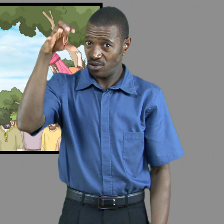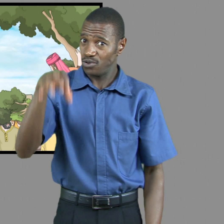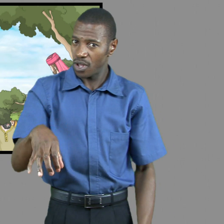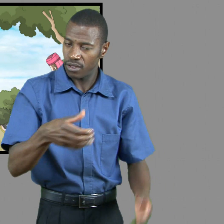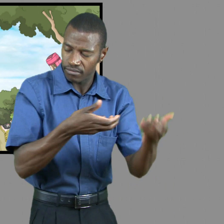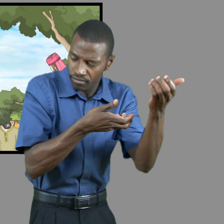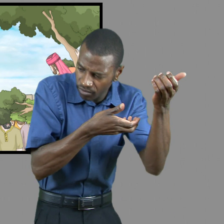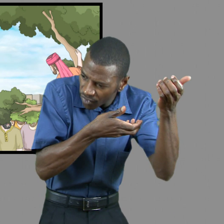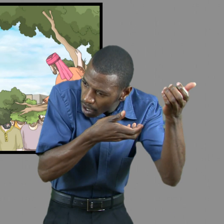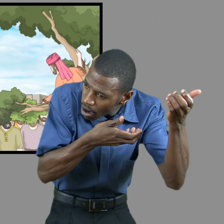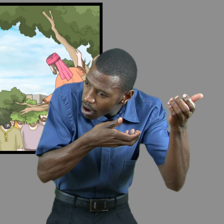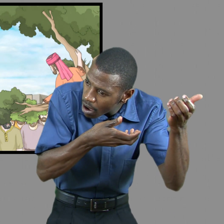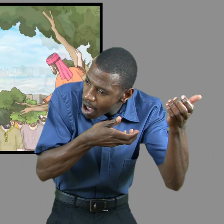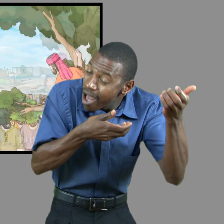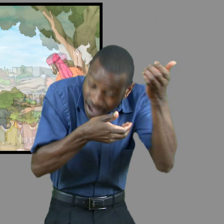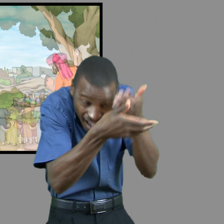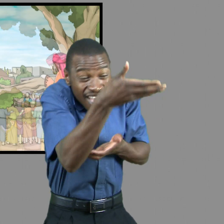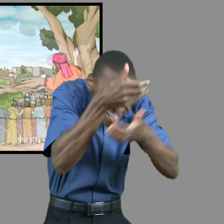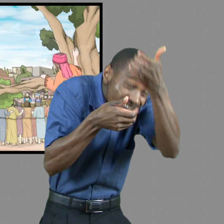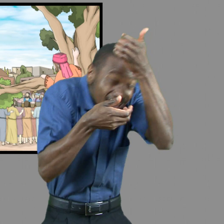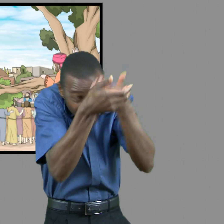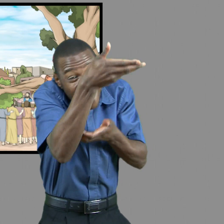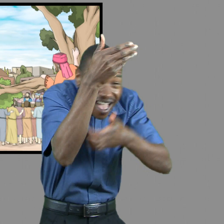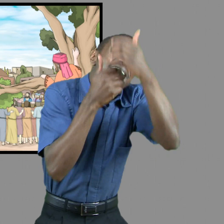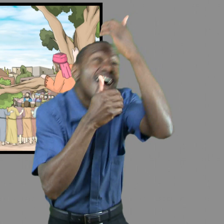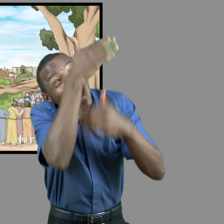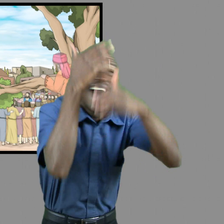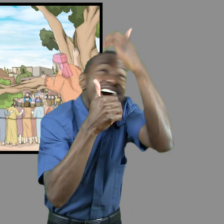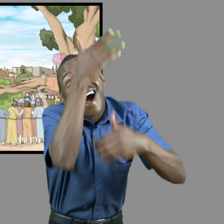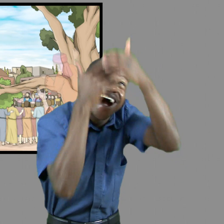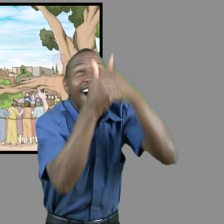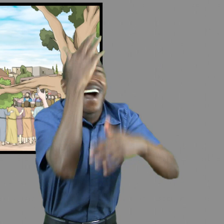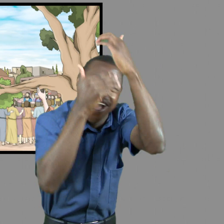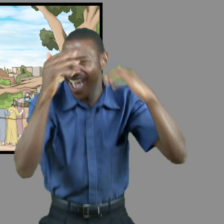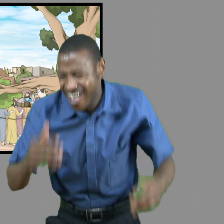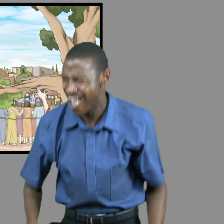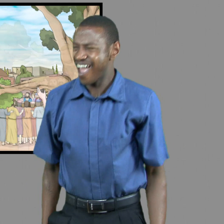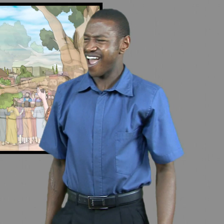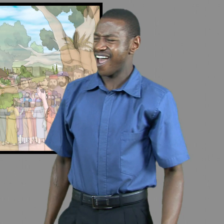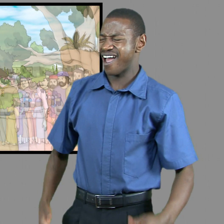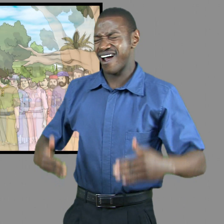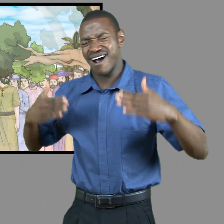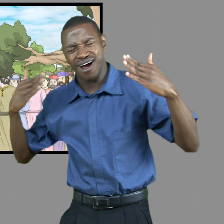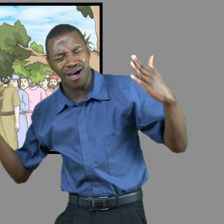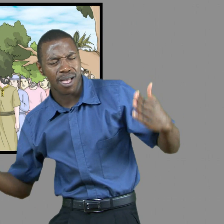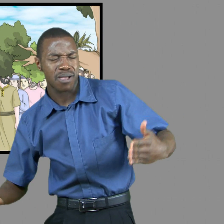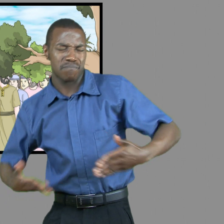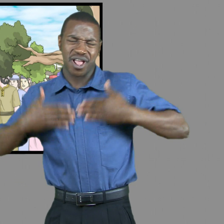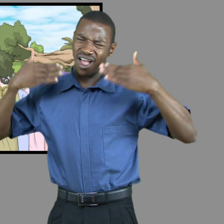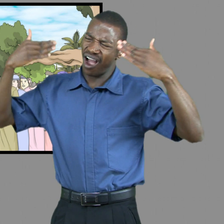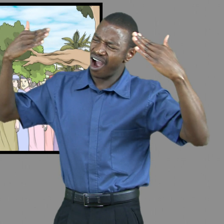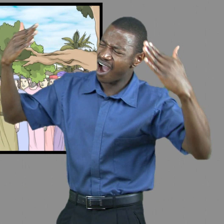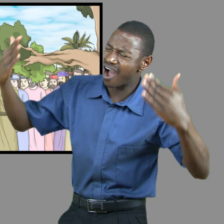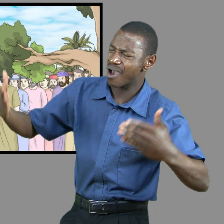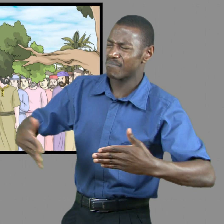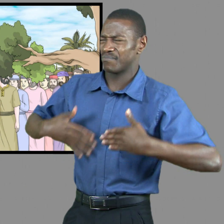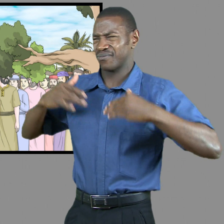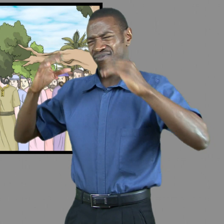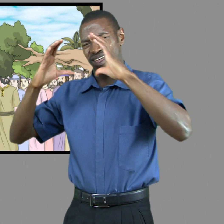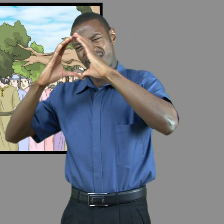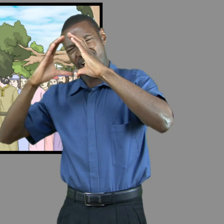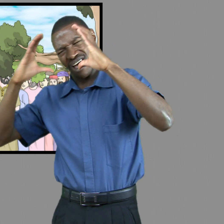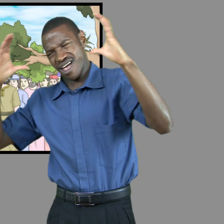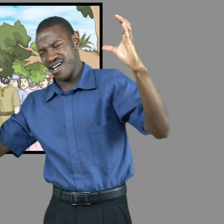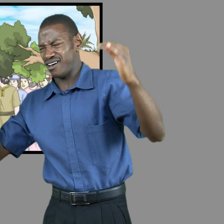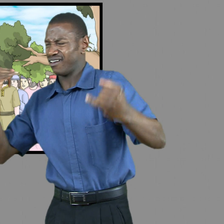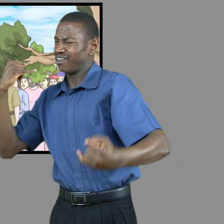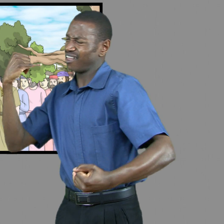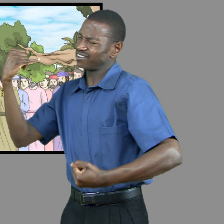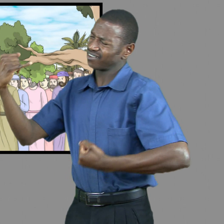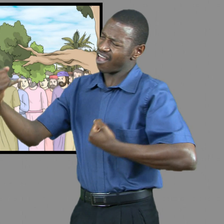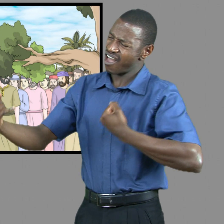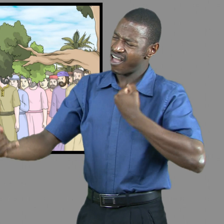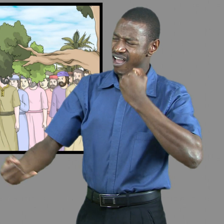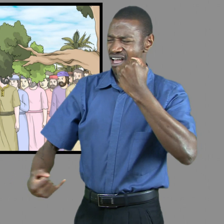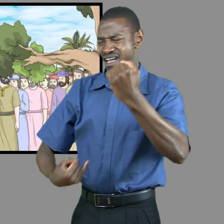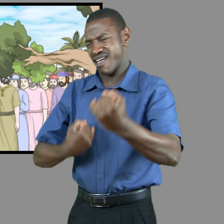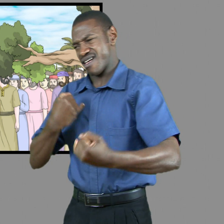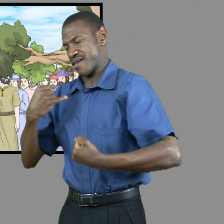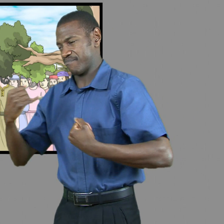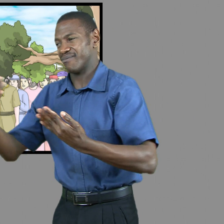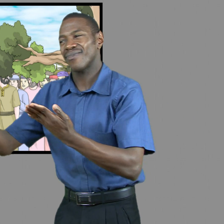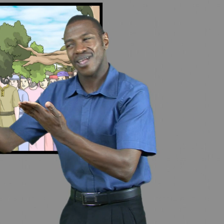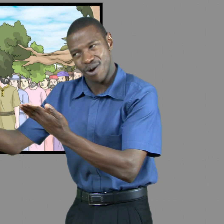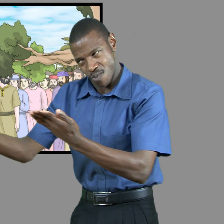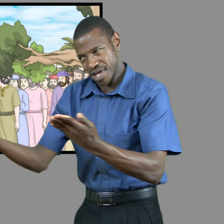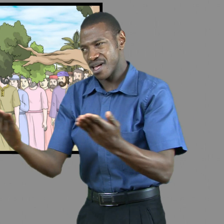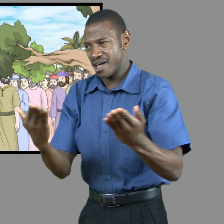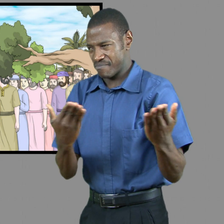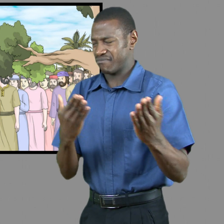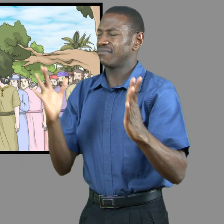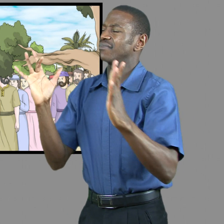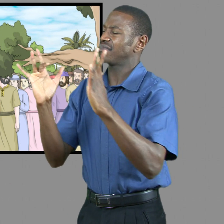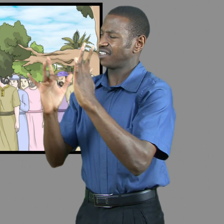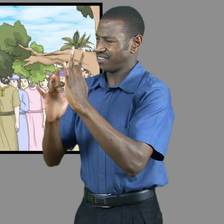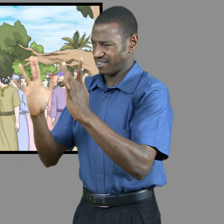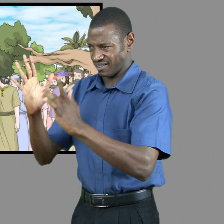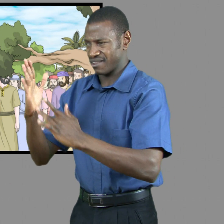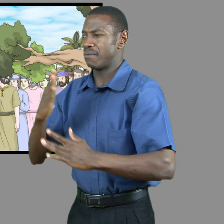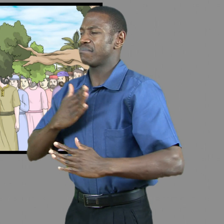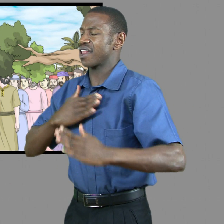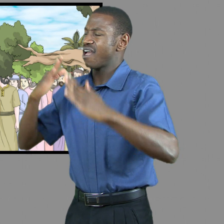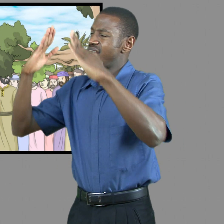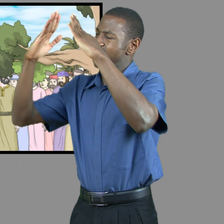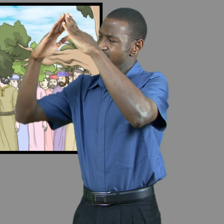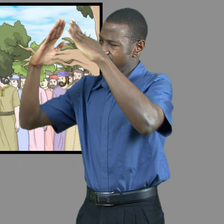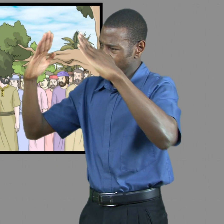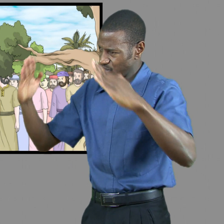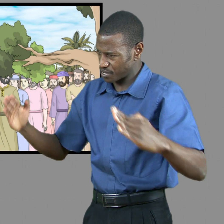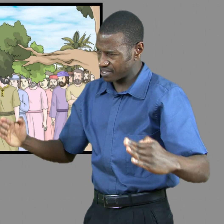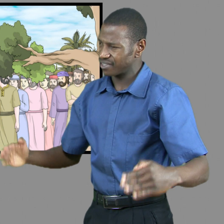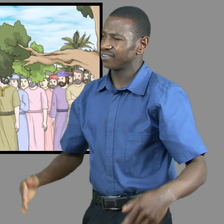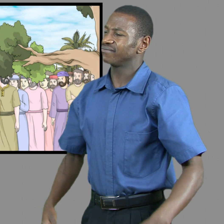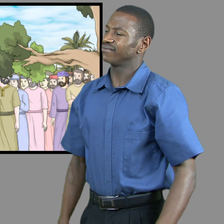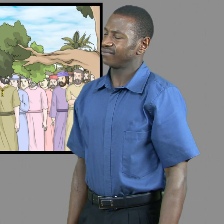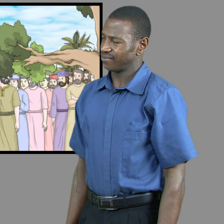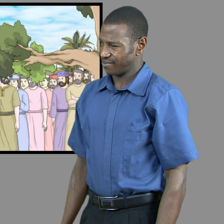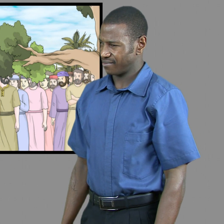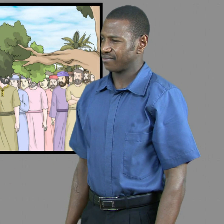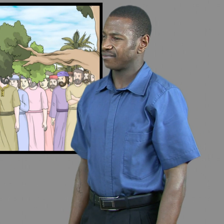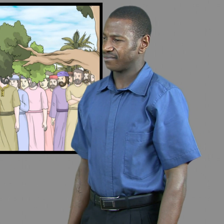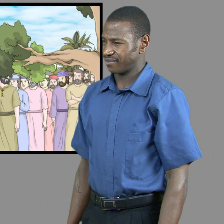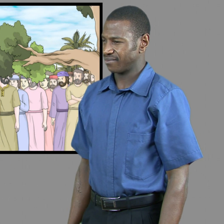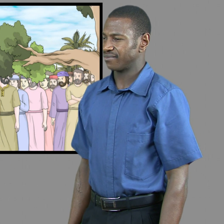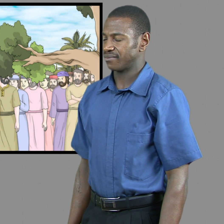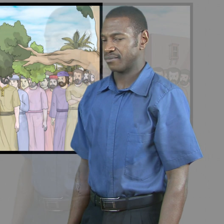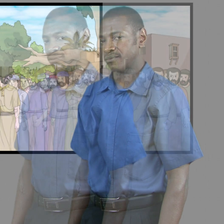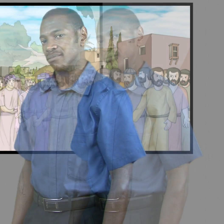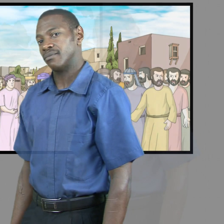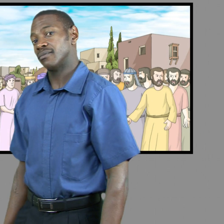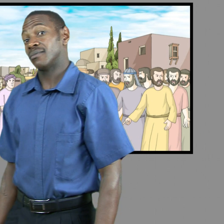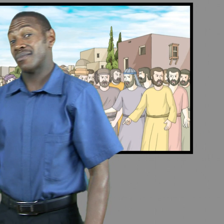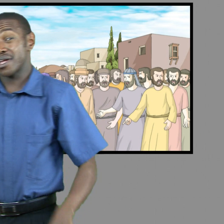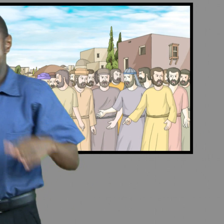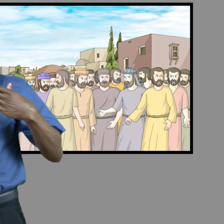So Zacchaeus hurried down and welcomed Him joyfully.